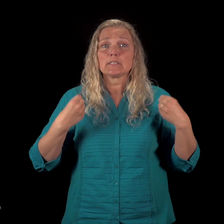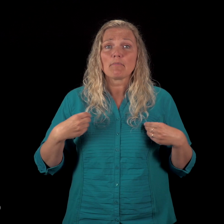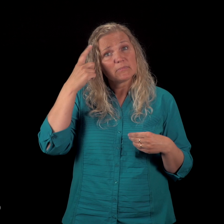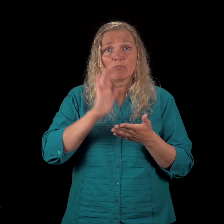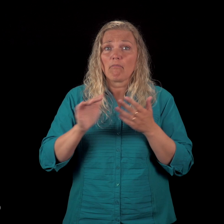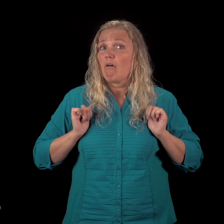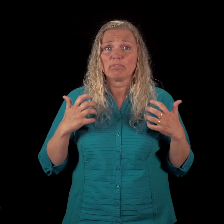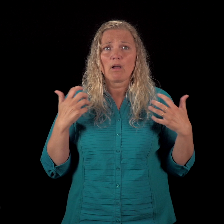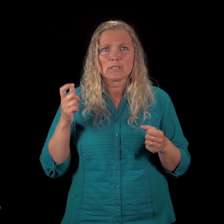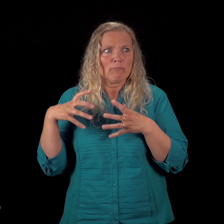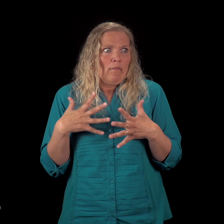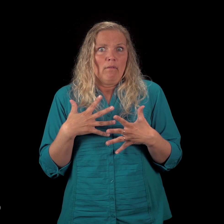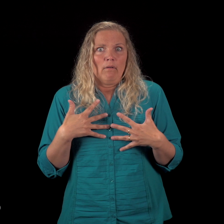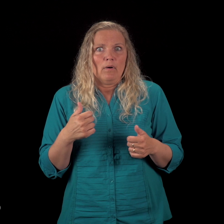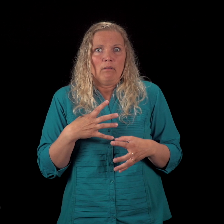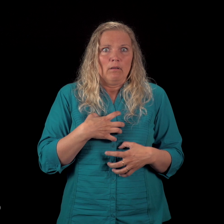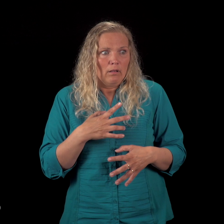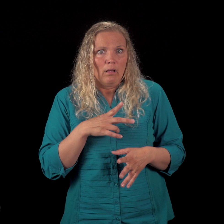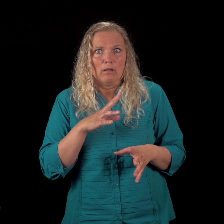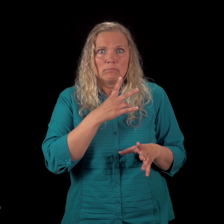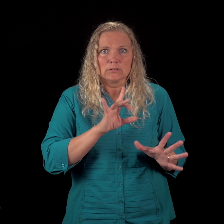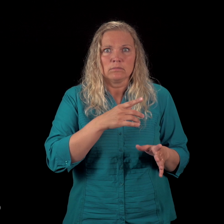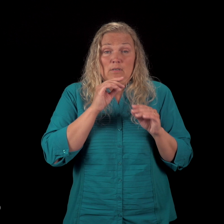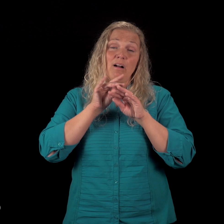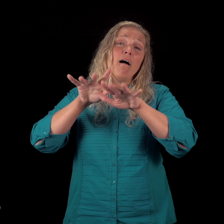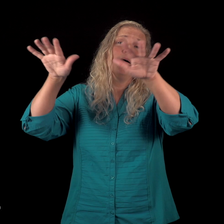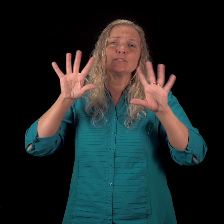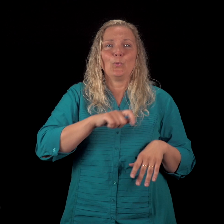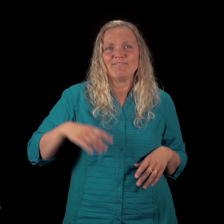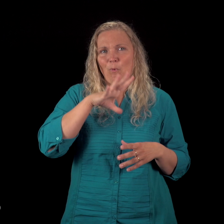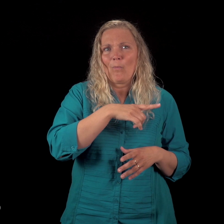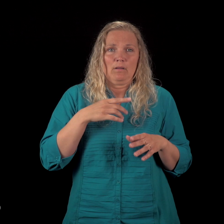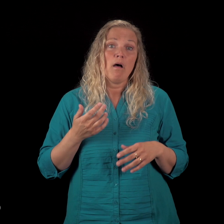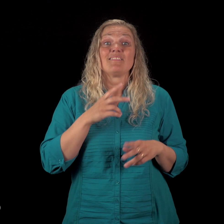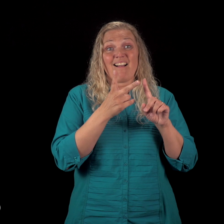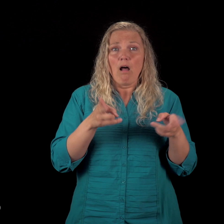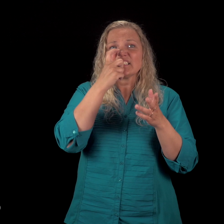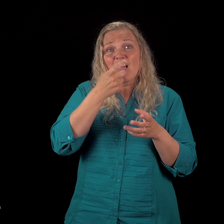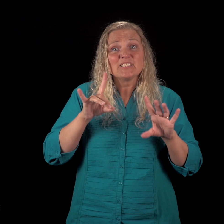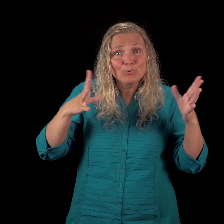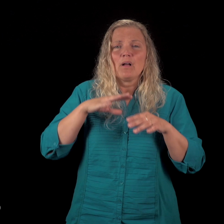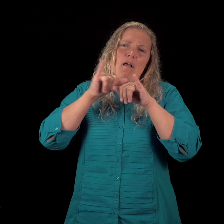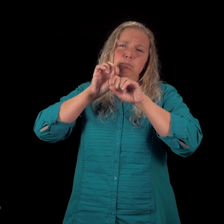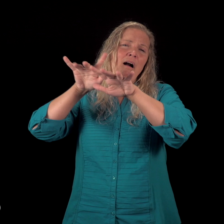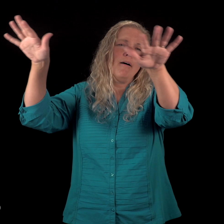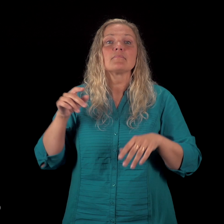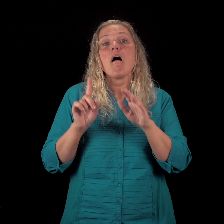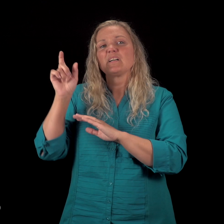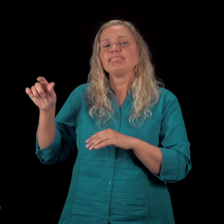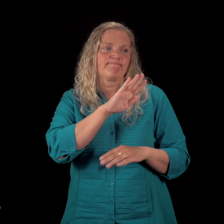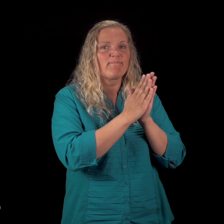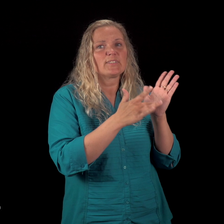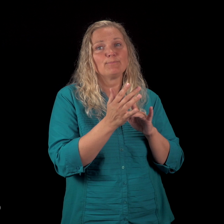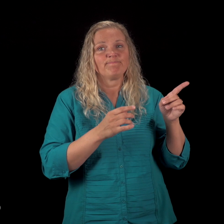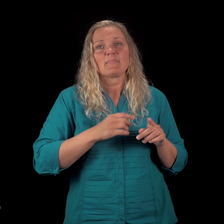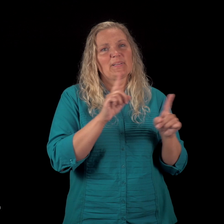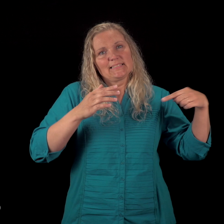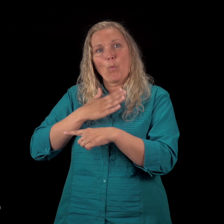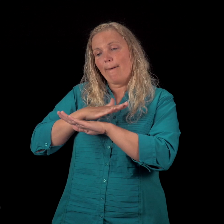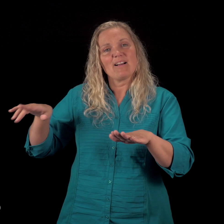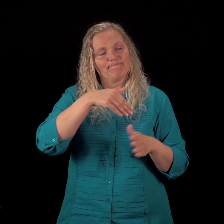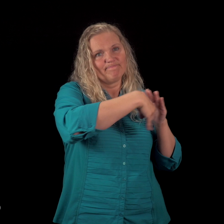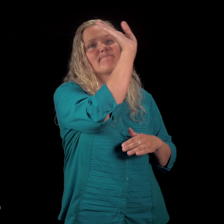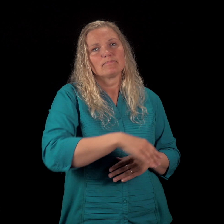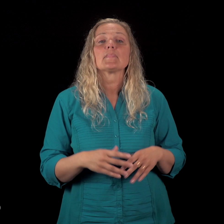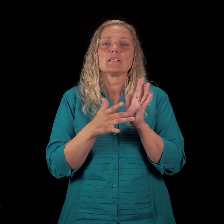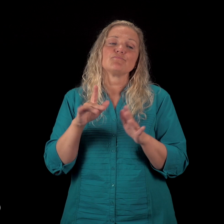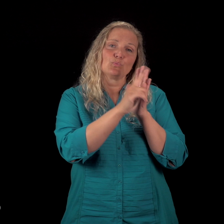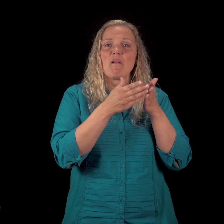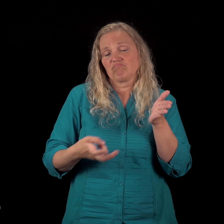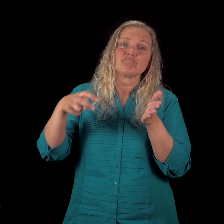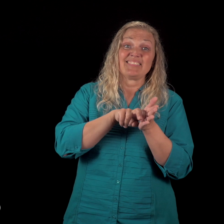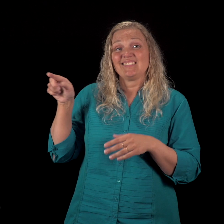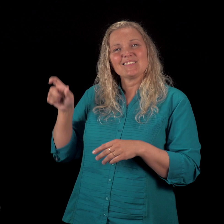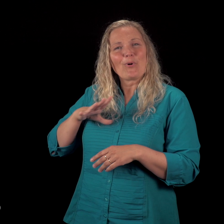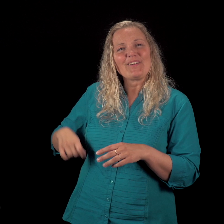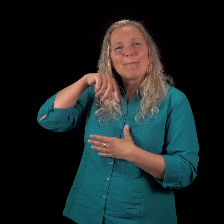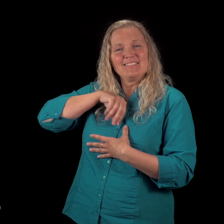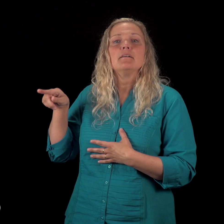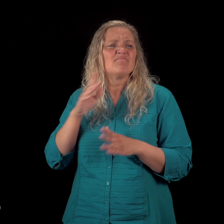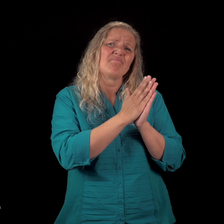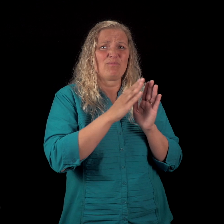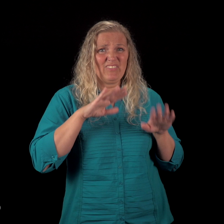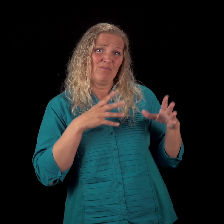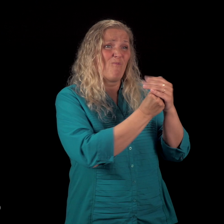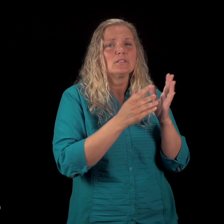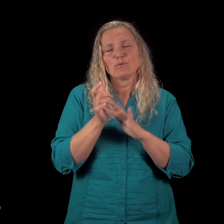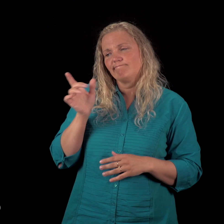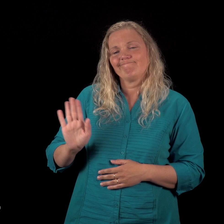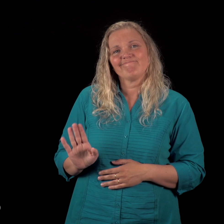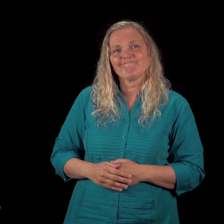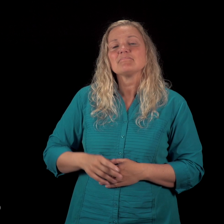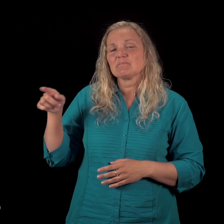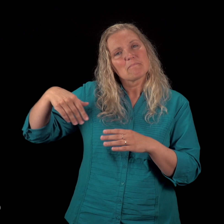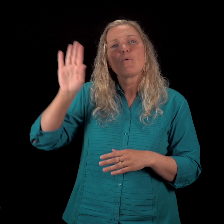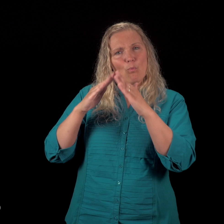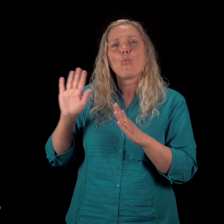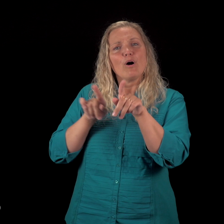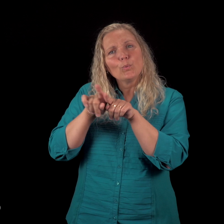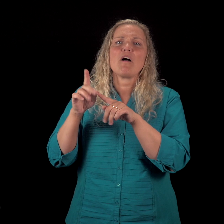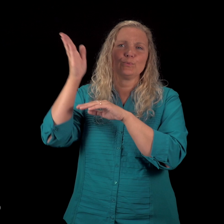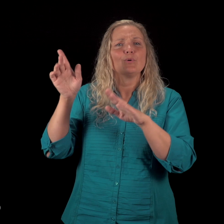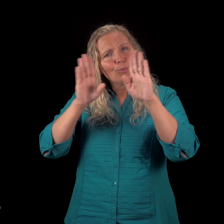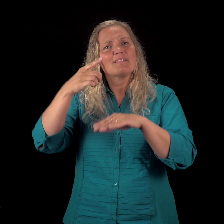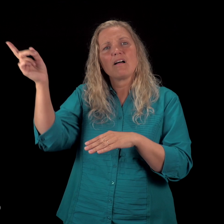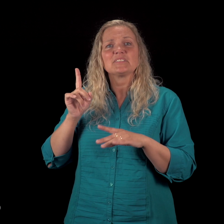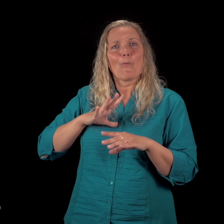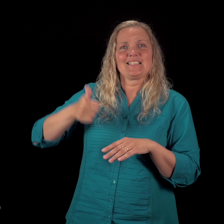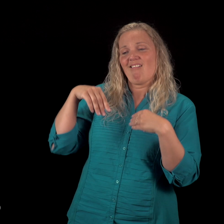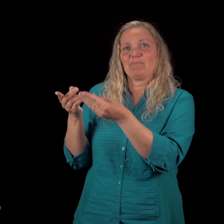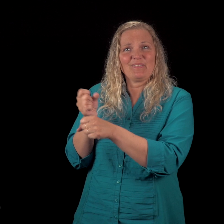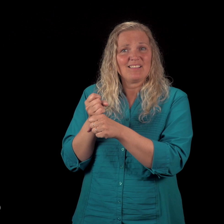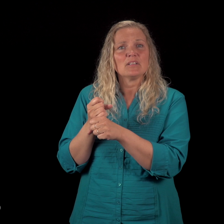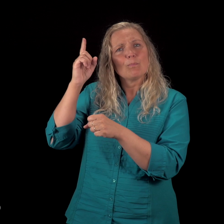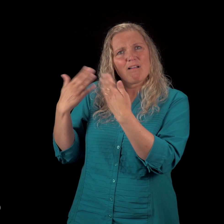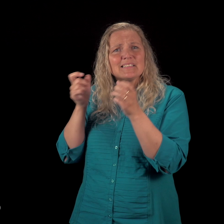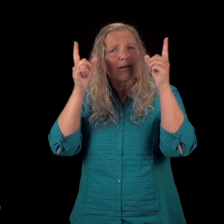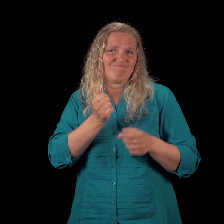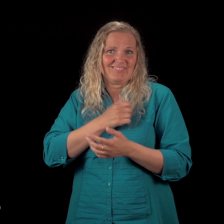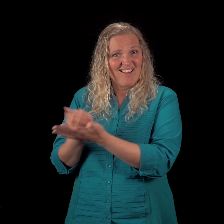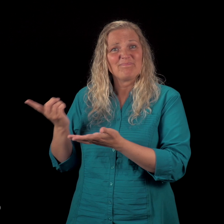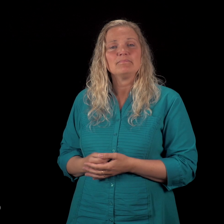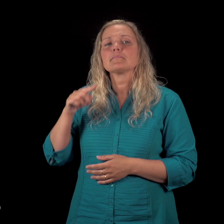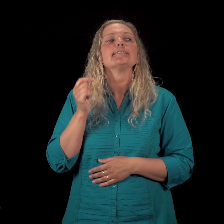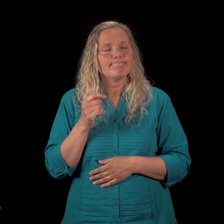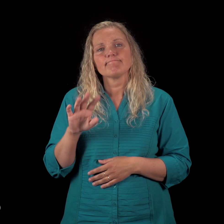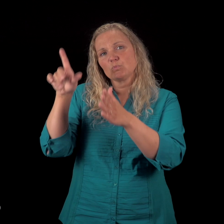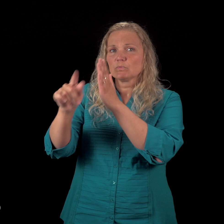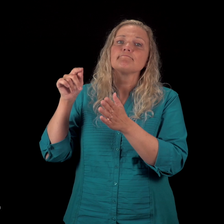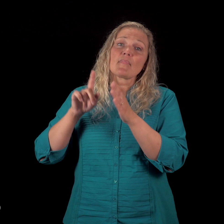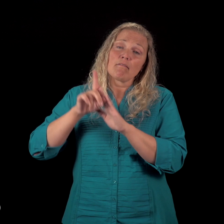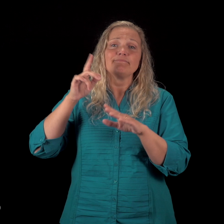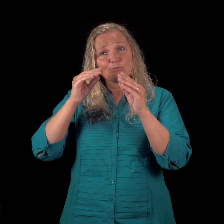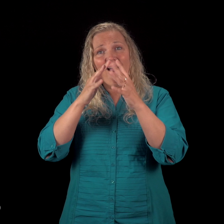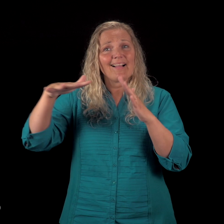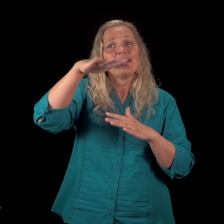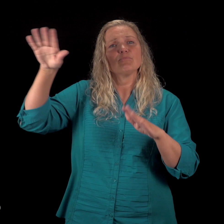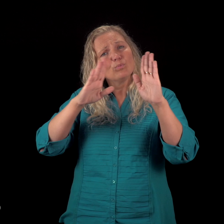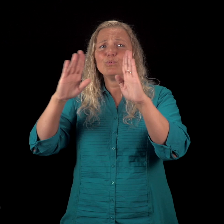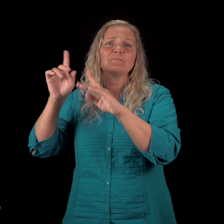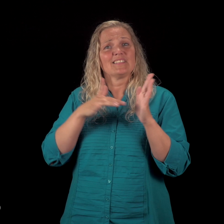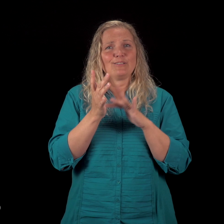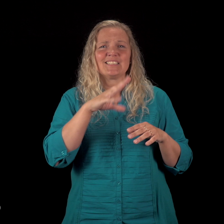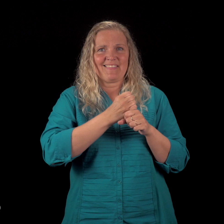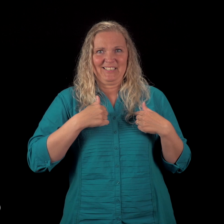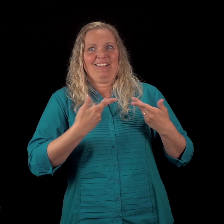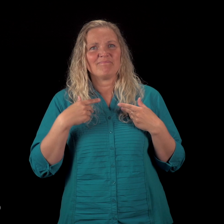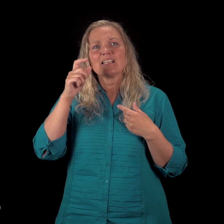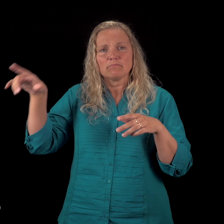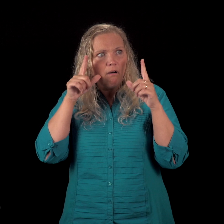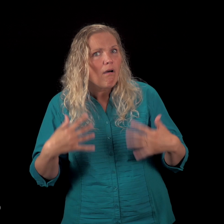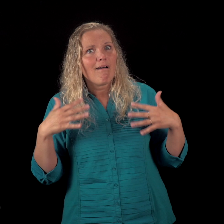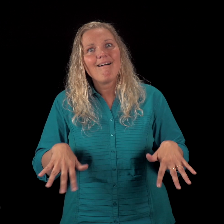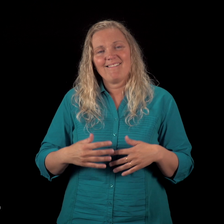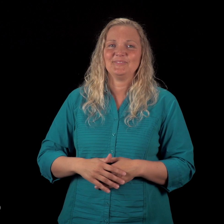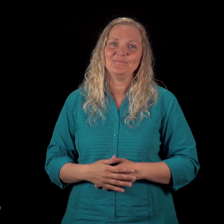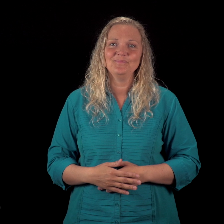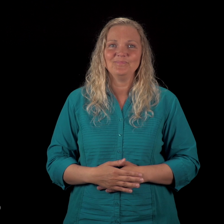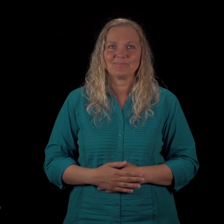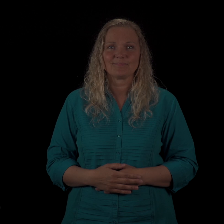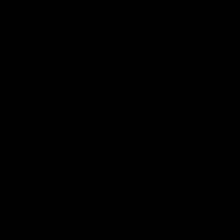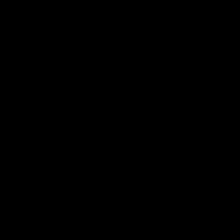and they were afraid. Those who had seen it described what had happened to the demon-possessed man and also to the pigs. And the people began to beg Jesus to leave their region. As He was getting into the boat, the man who had been possessed by the demons begged to go with Him. But Jesus would not allow him. “Go home to your own people,” He said, “and tell them how much the Lord has done for you, and what mercy He has shown you.” So the man went away and began to proclaim throughout the Decapolis how much Jesus had done for him.